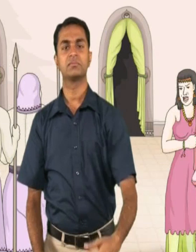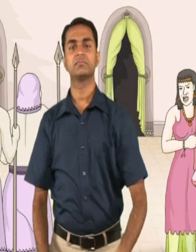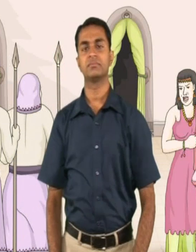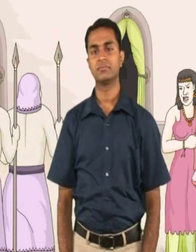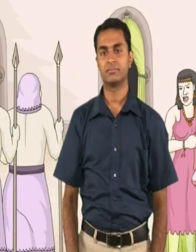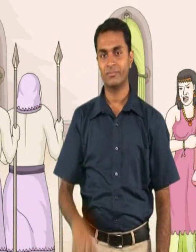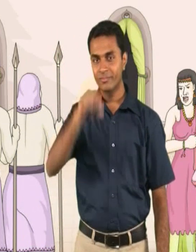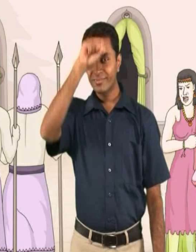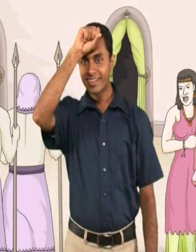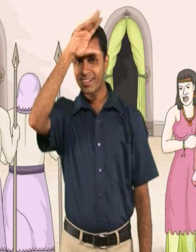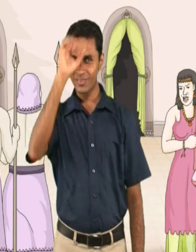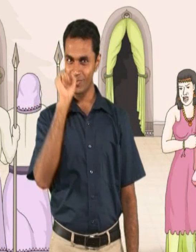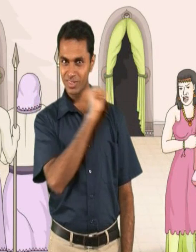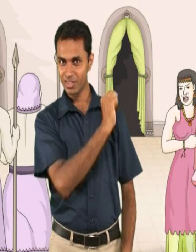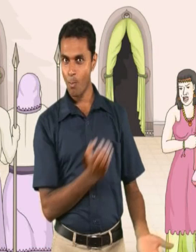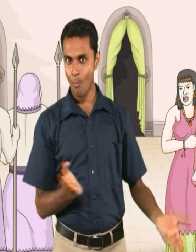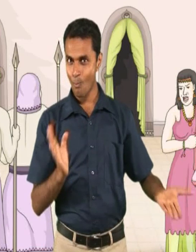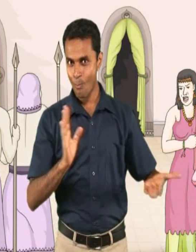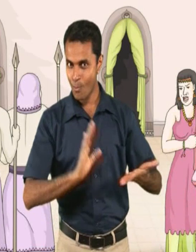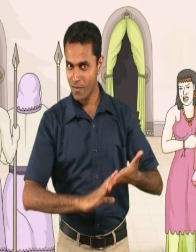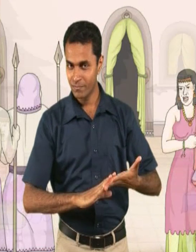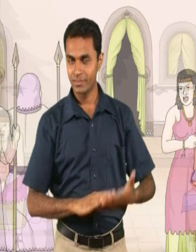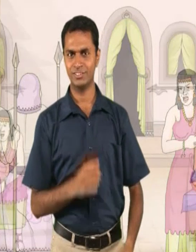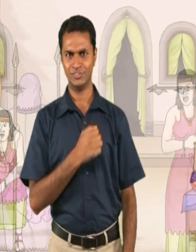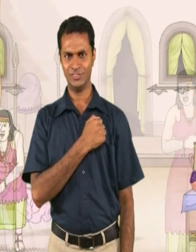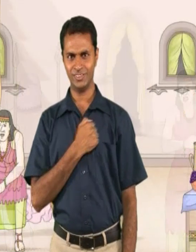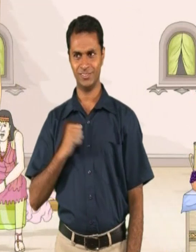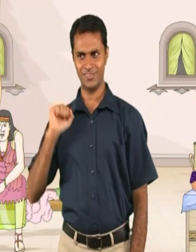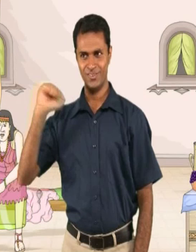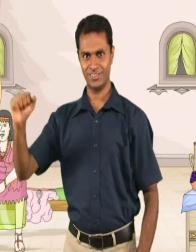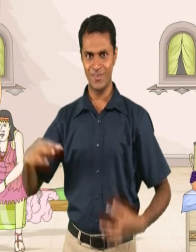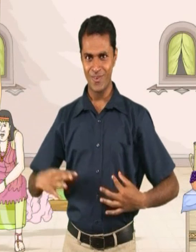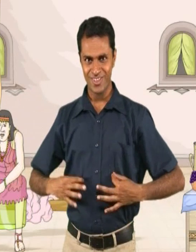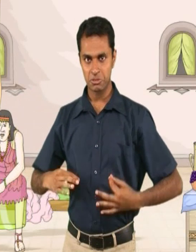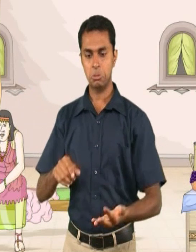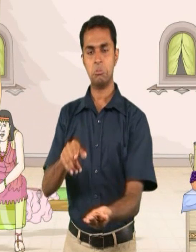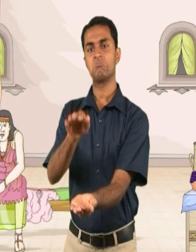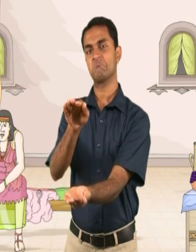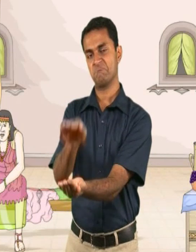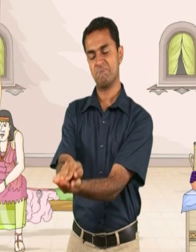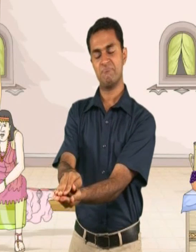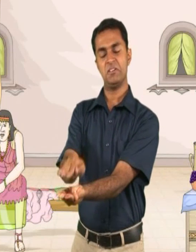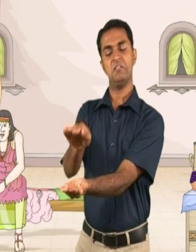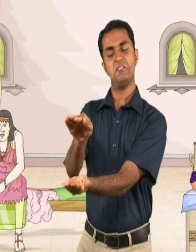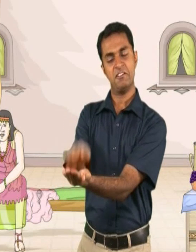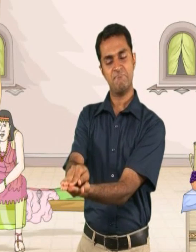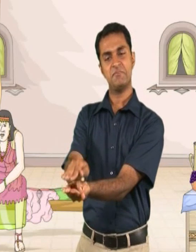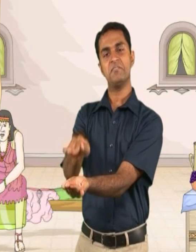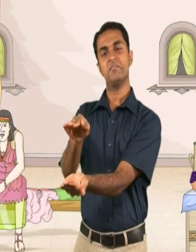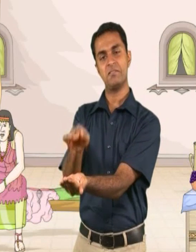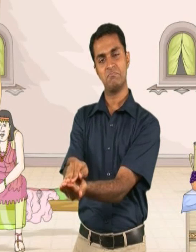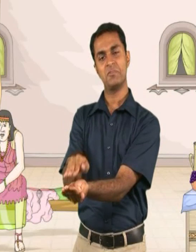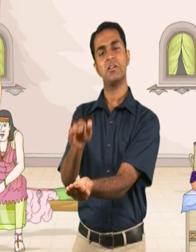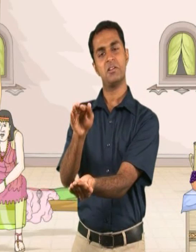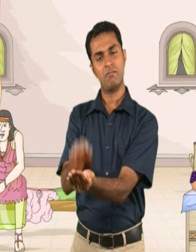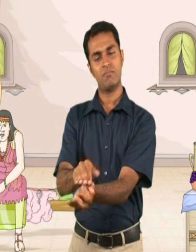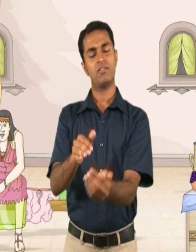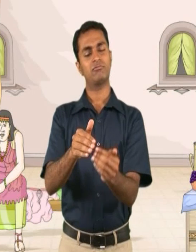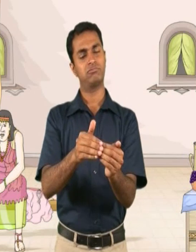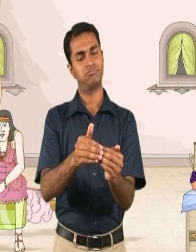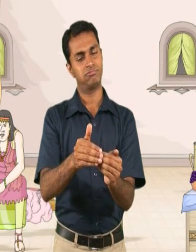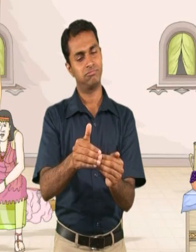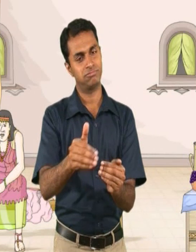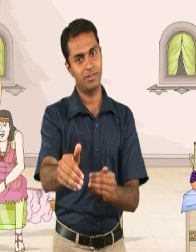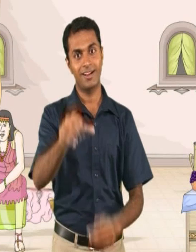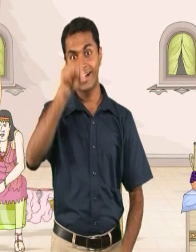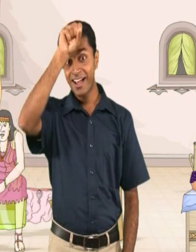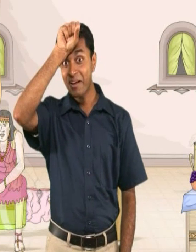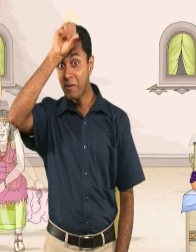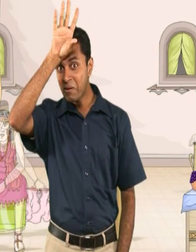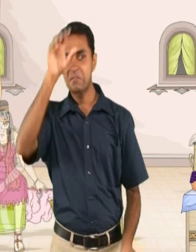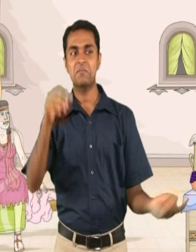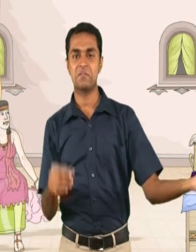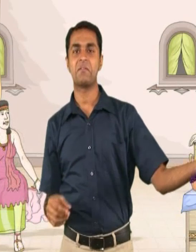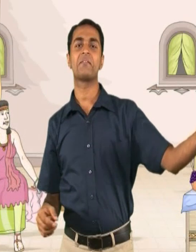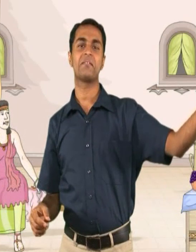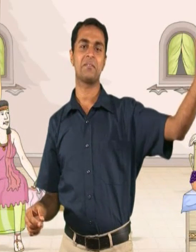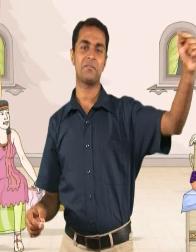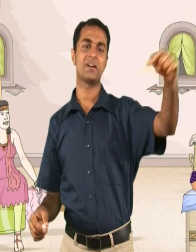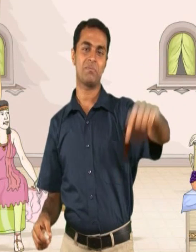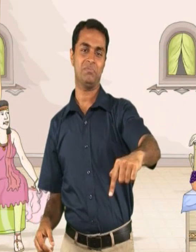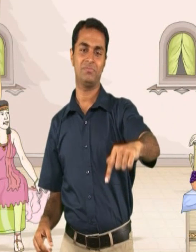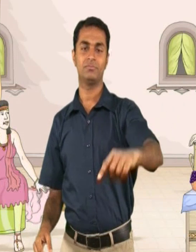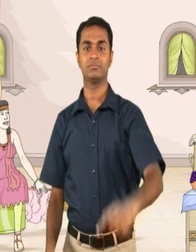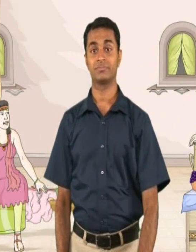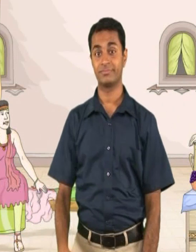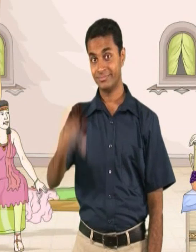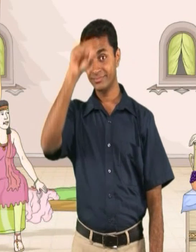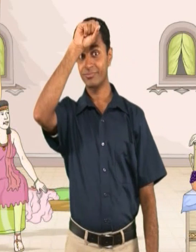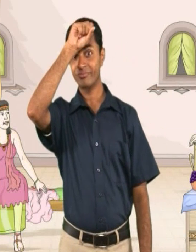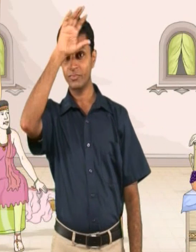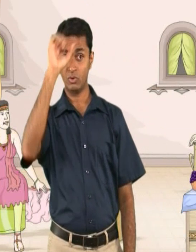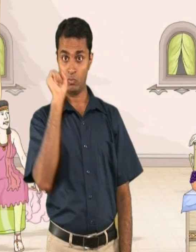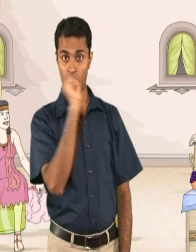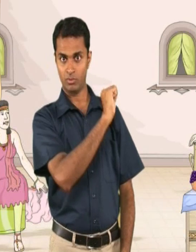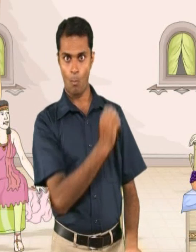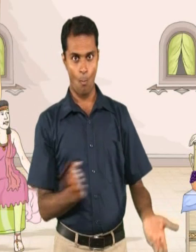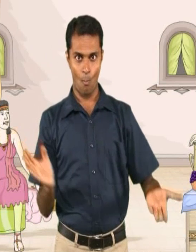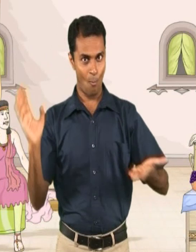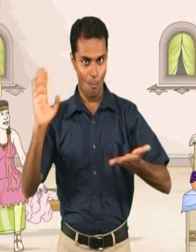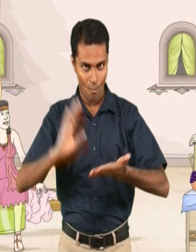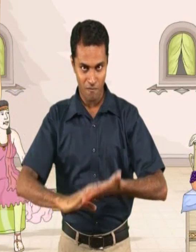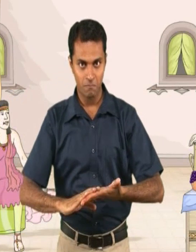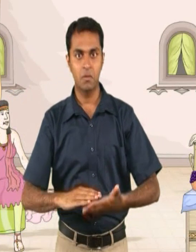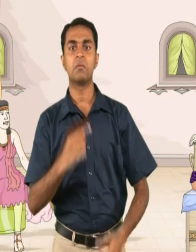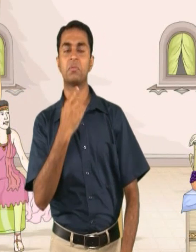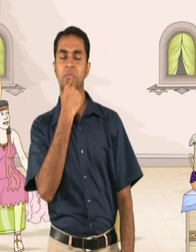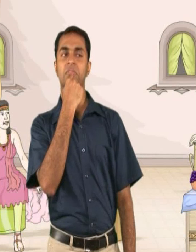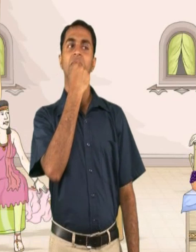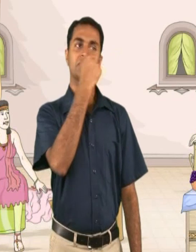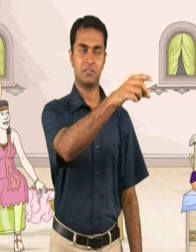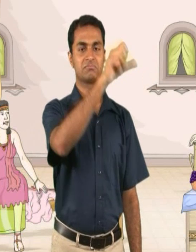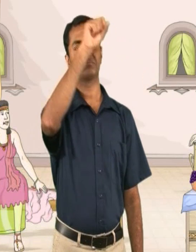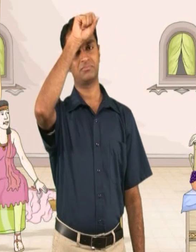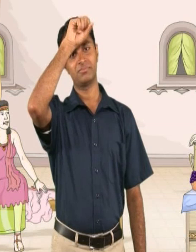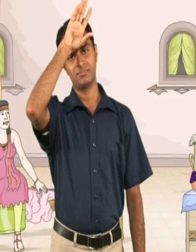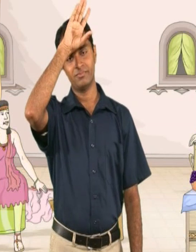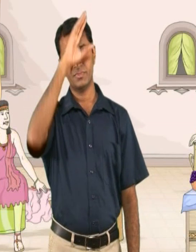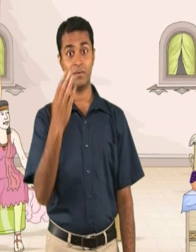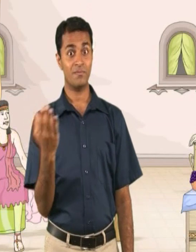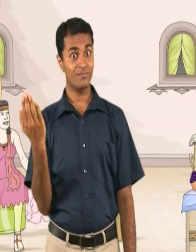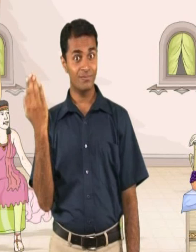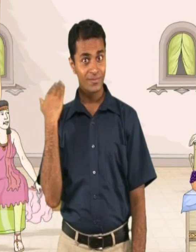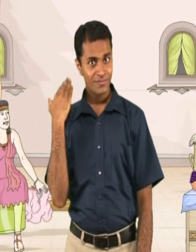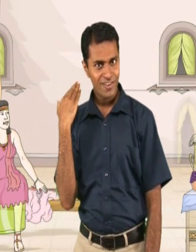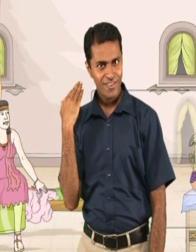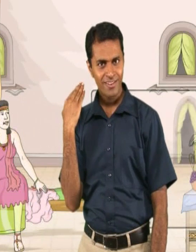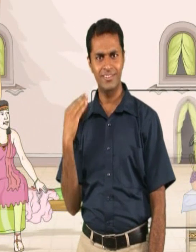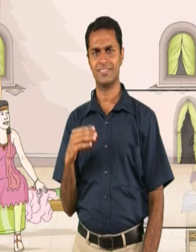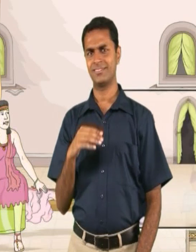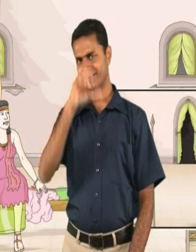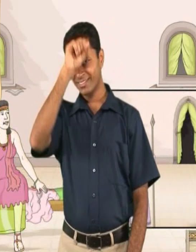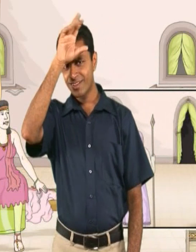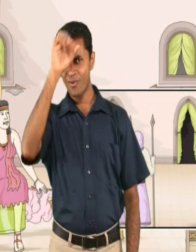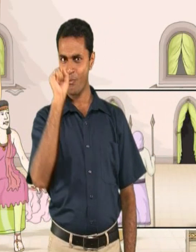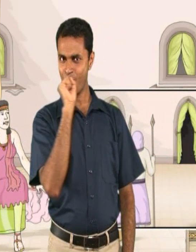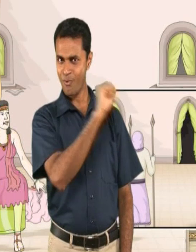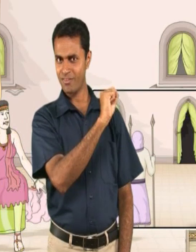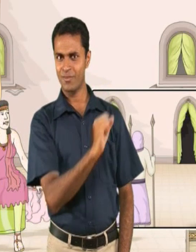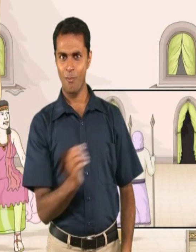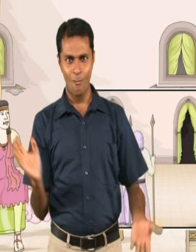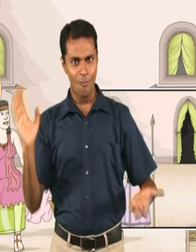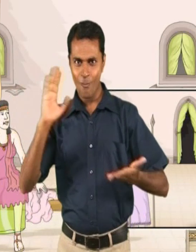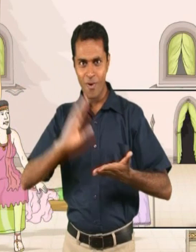So Potiphar’s wife kept Joseph’s cloak beside her until his master came home.